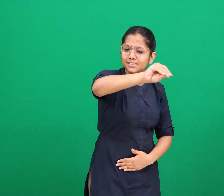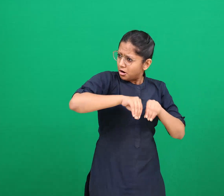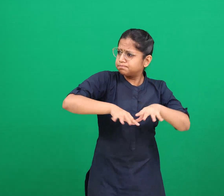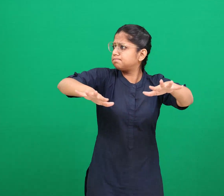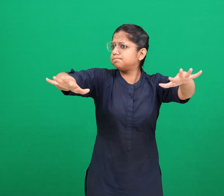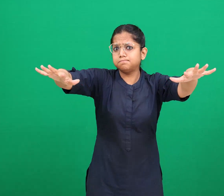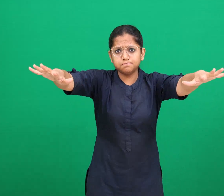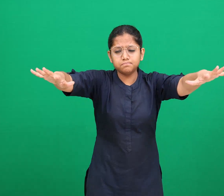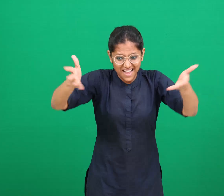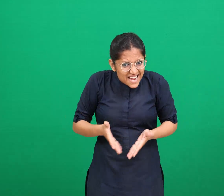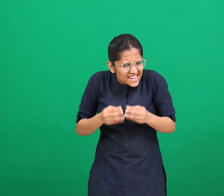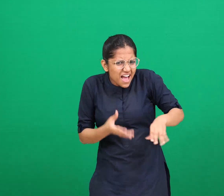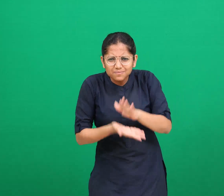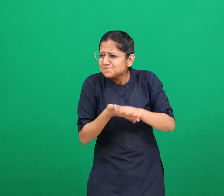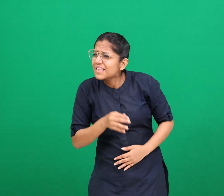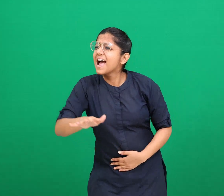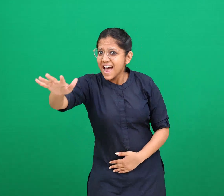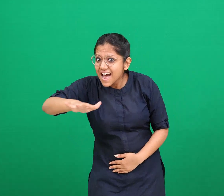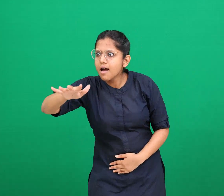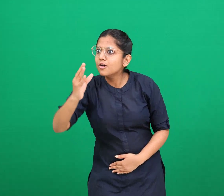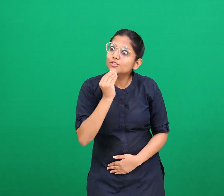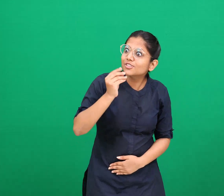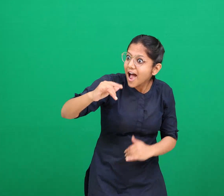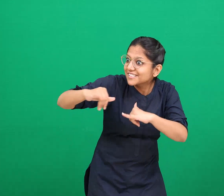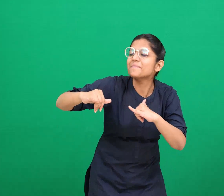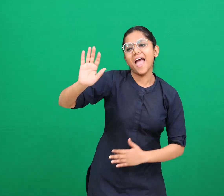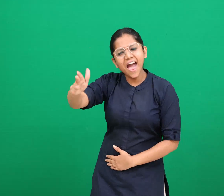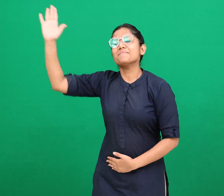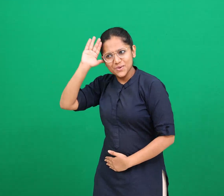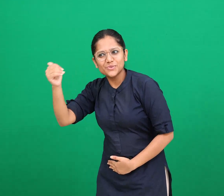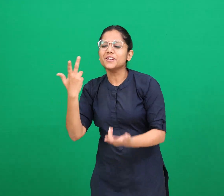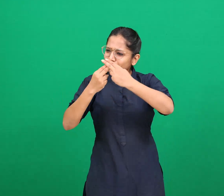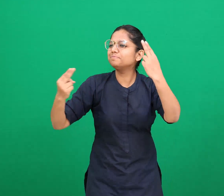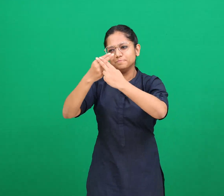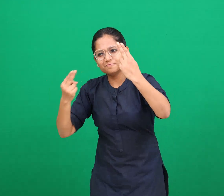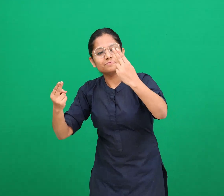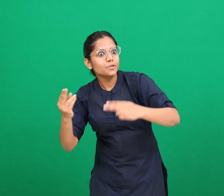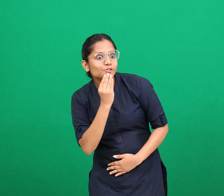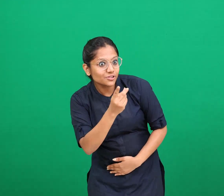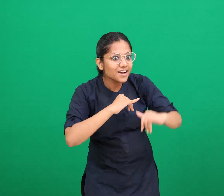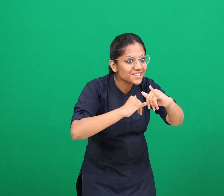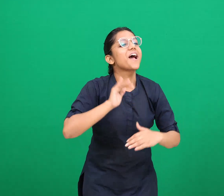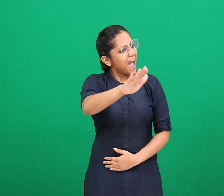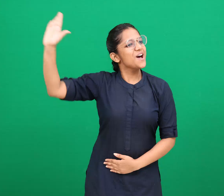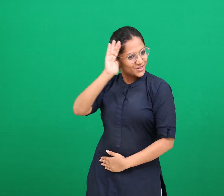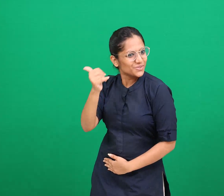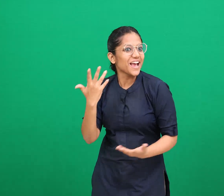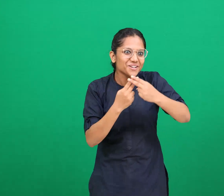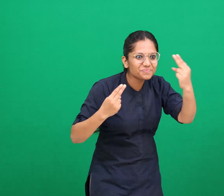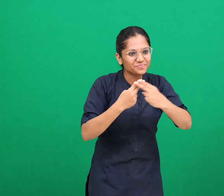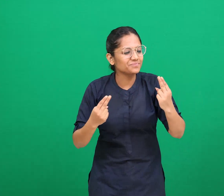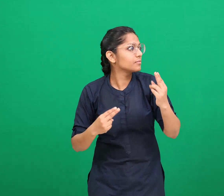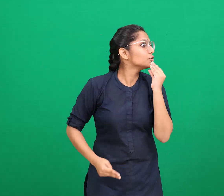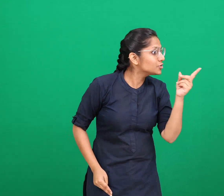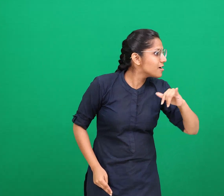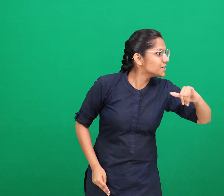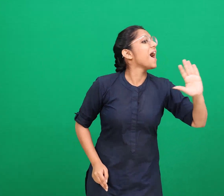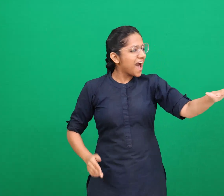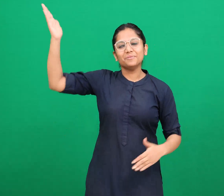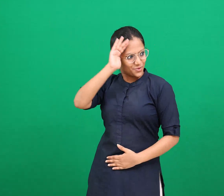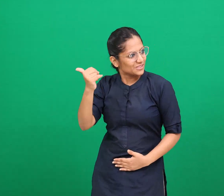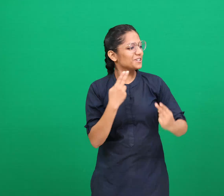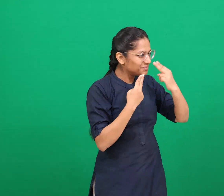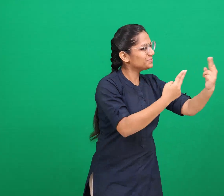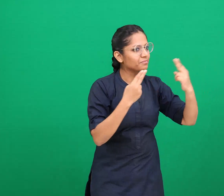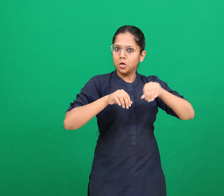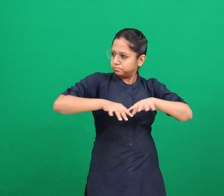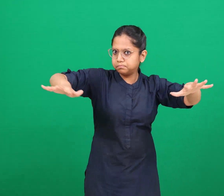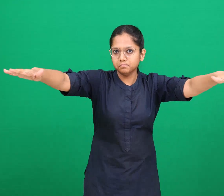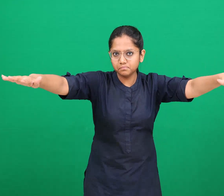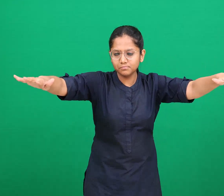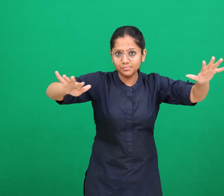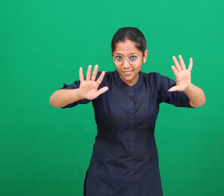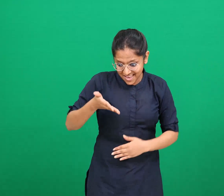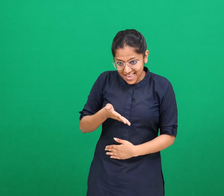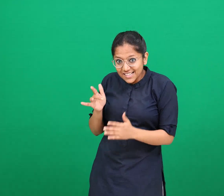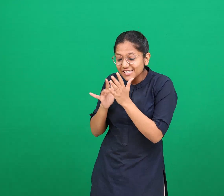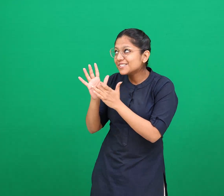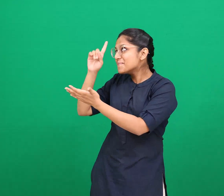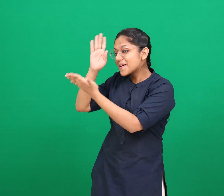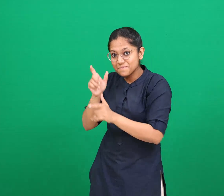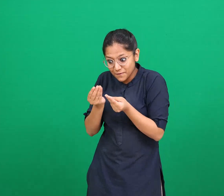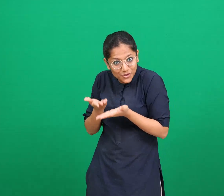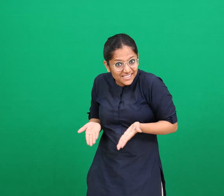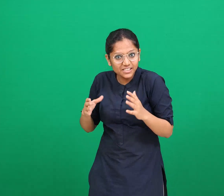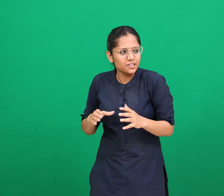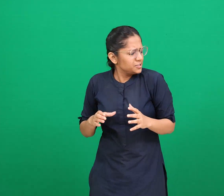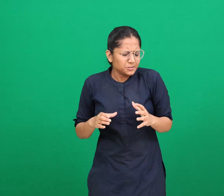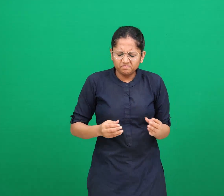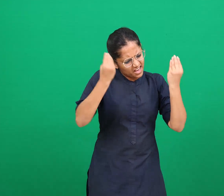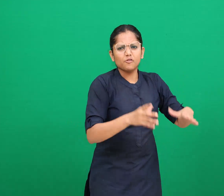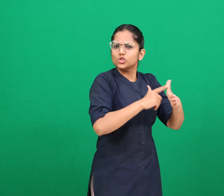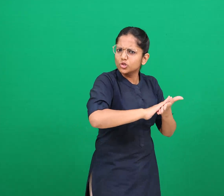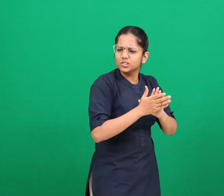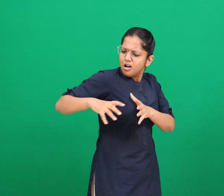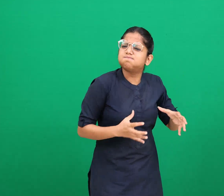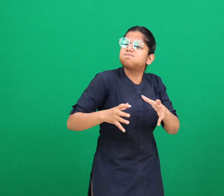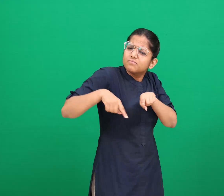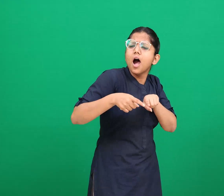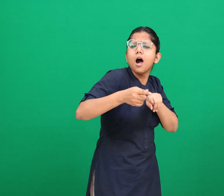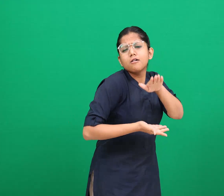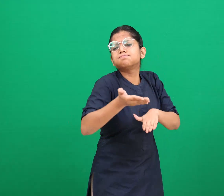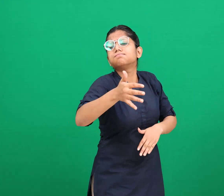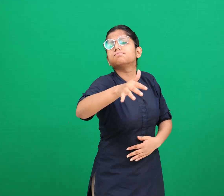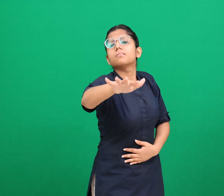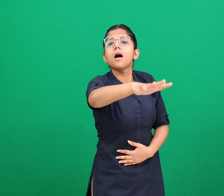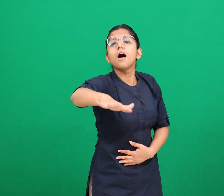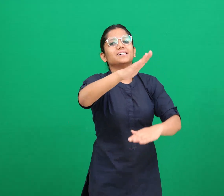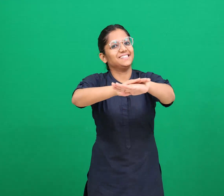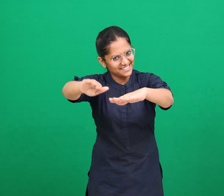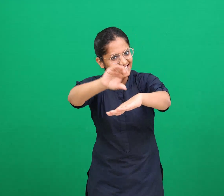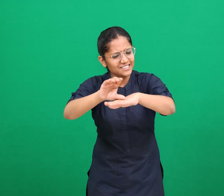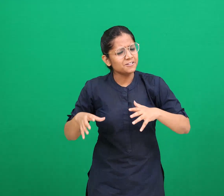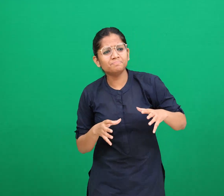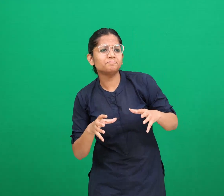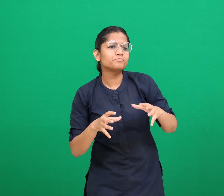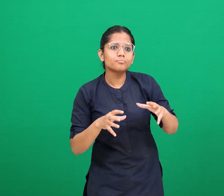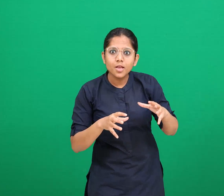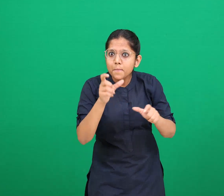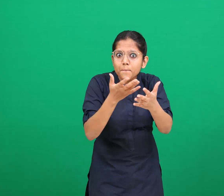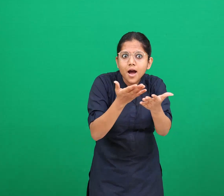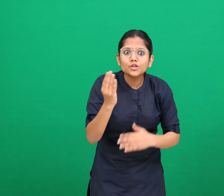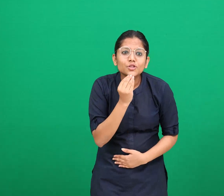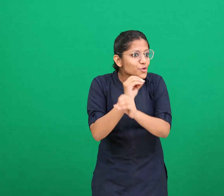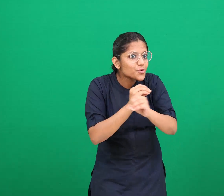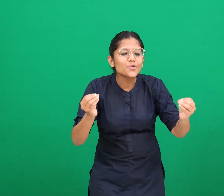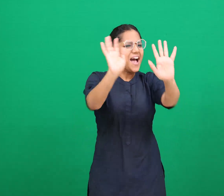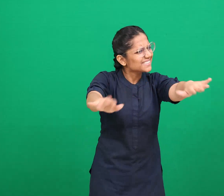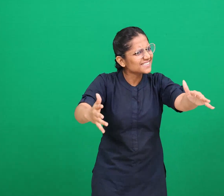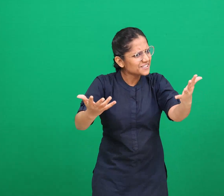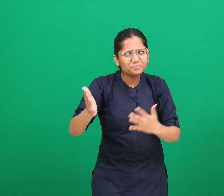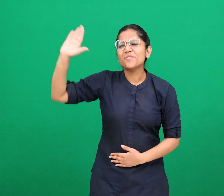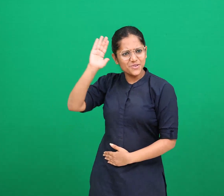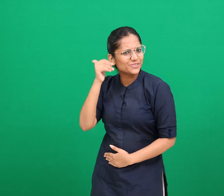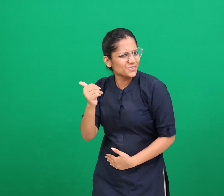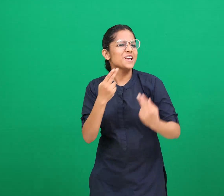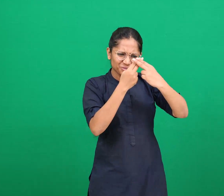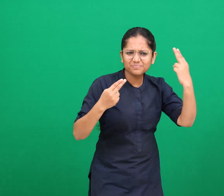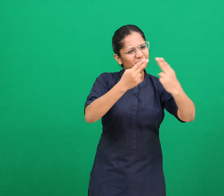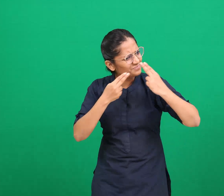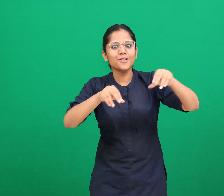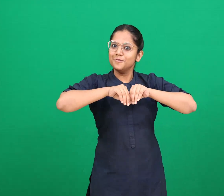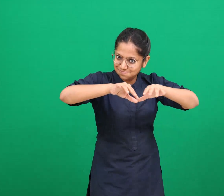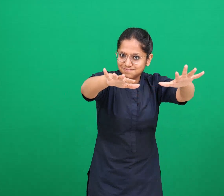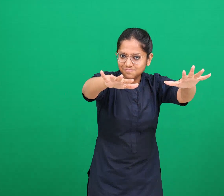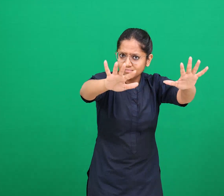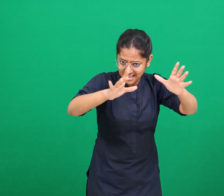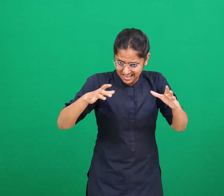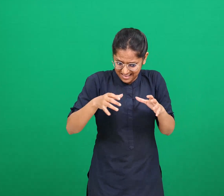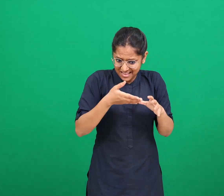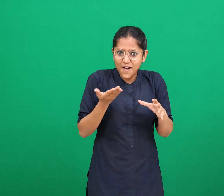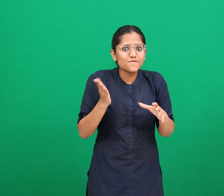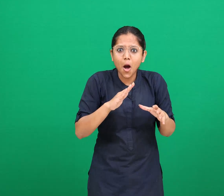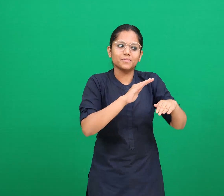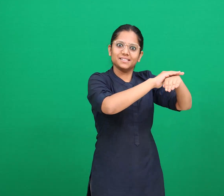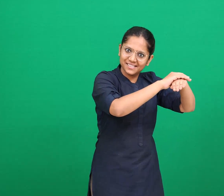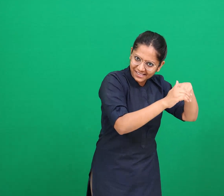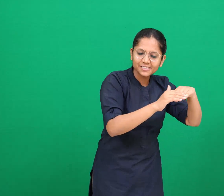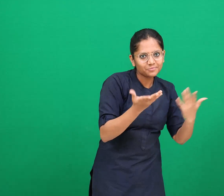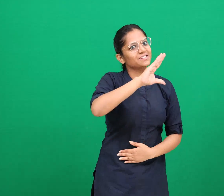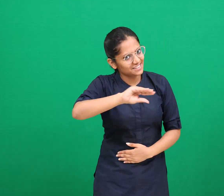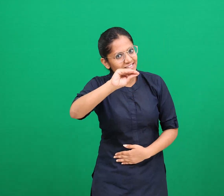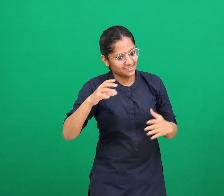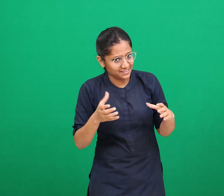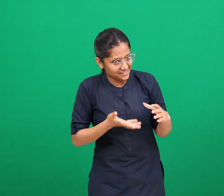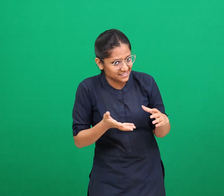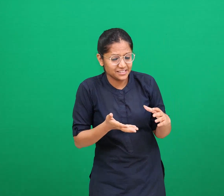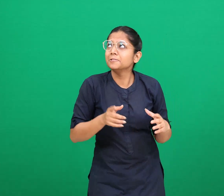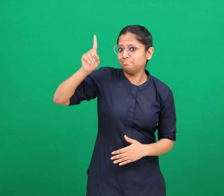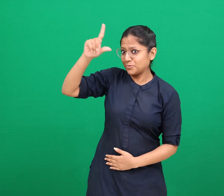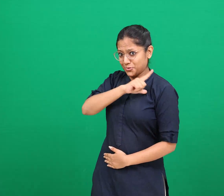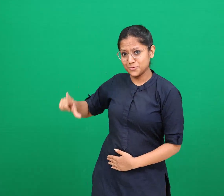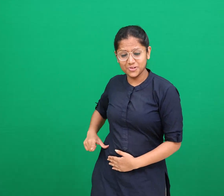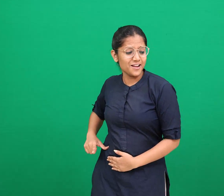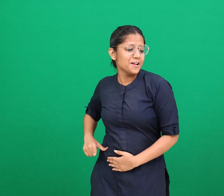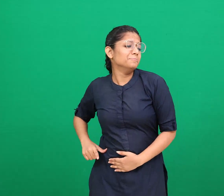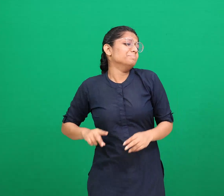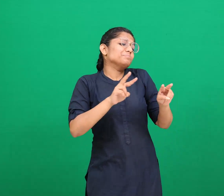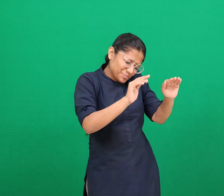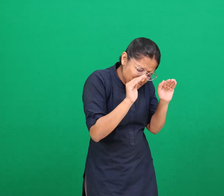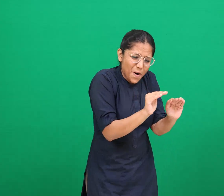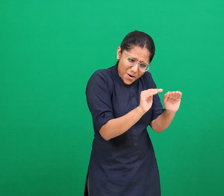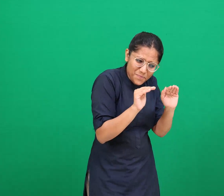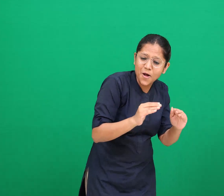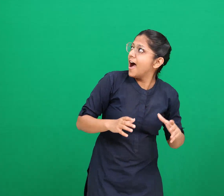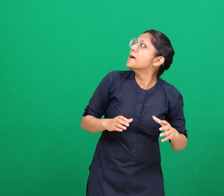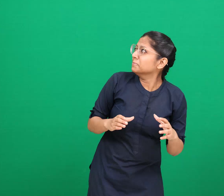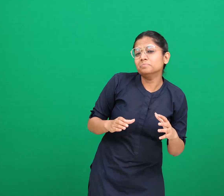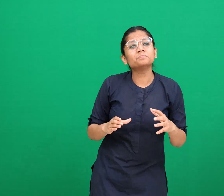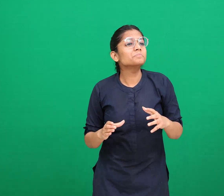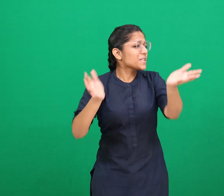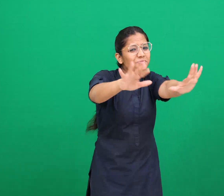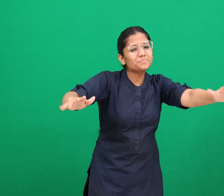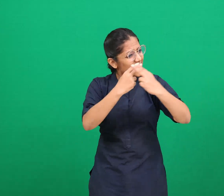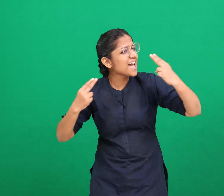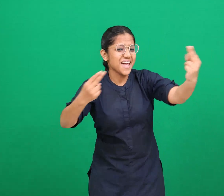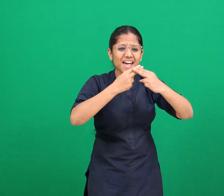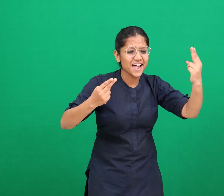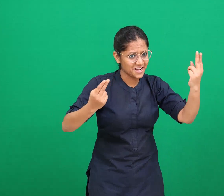But some of them, men from Cyprus and Cyrene, went to Antioch and began speaking to the Greeks as well, proclaiming the good news about the Lord Jesus.